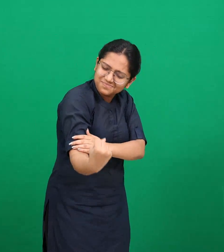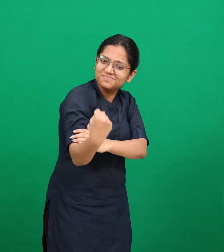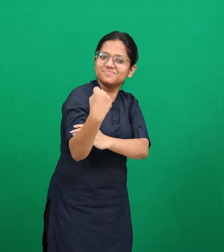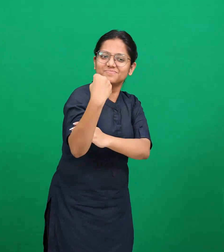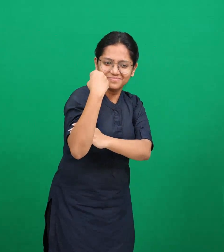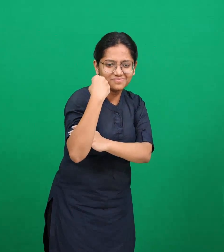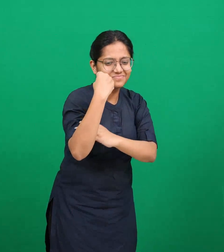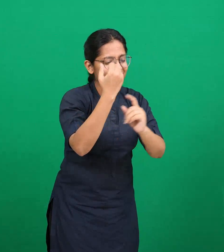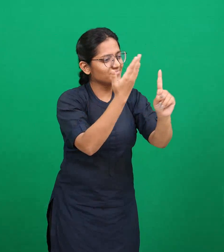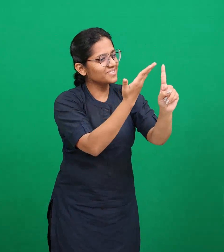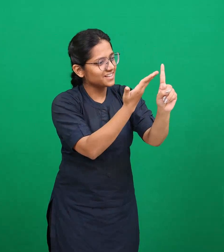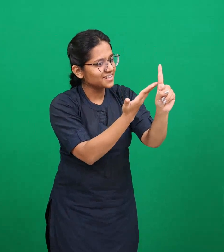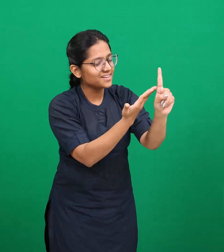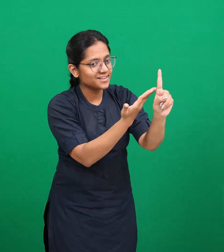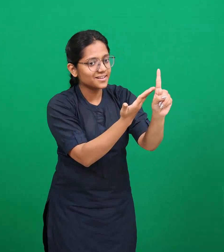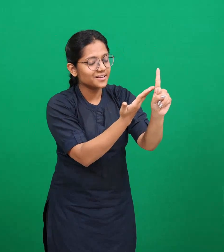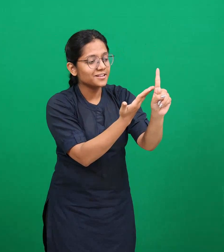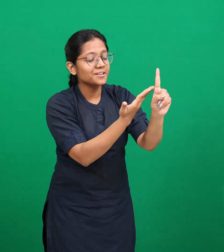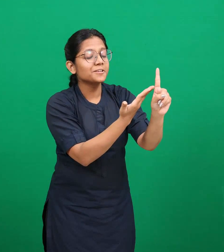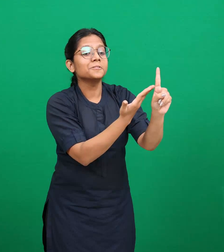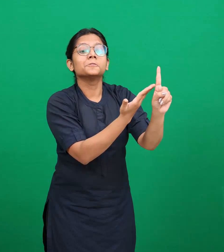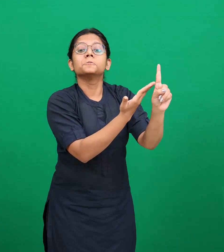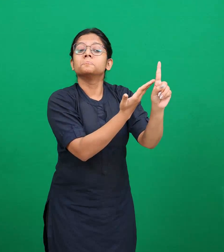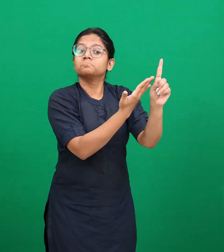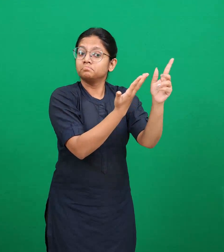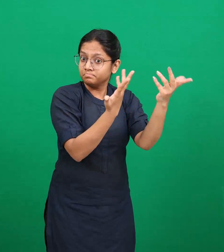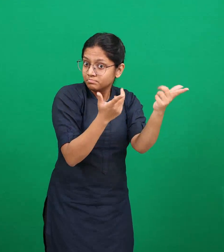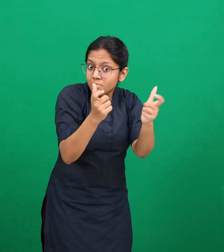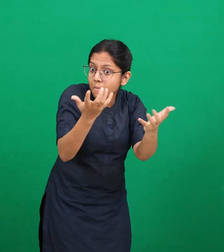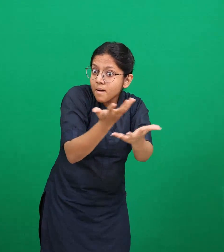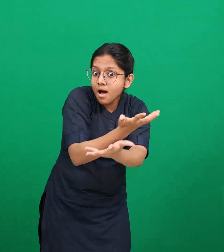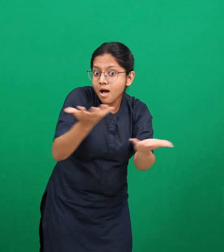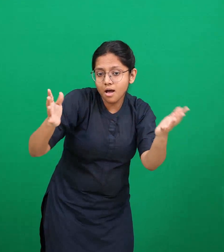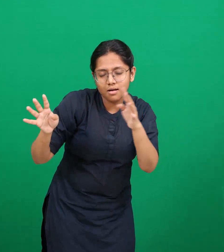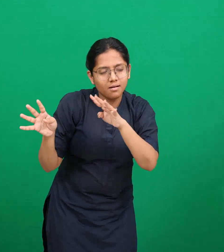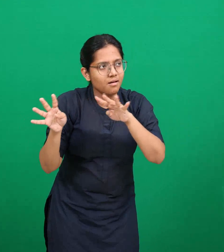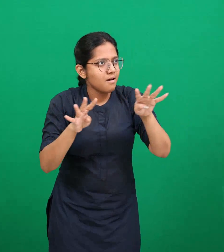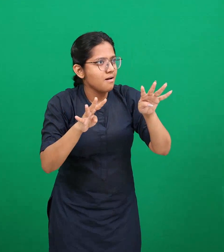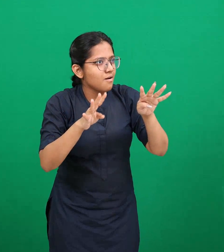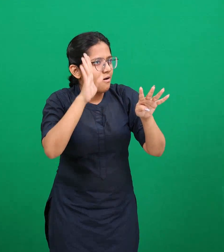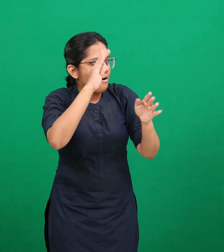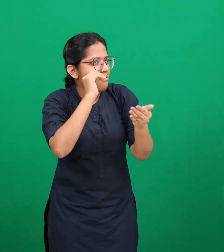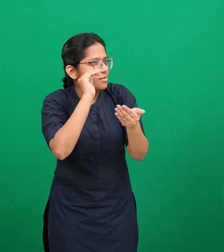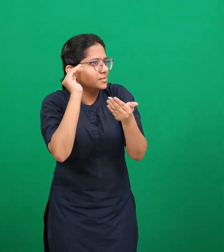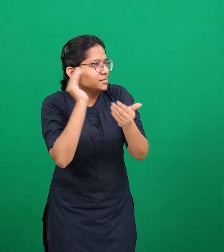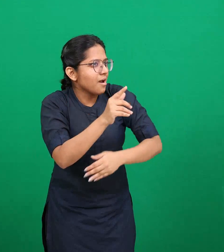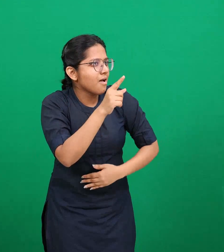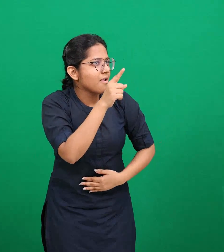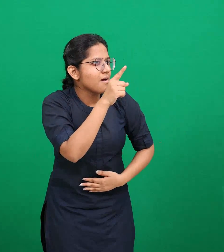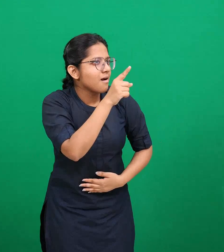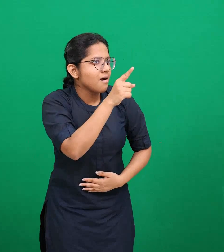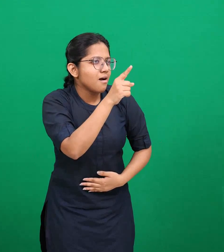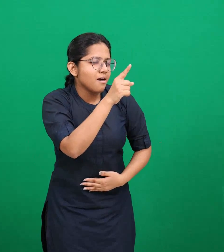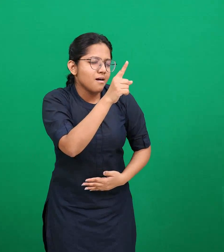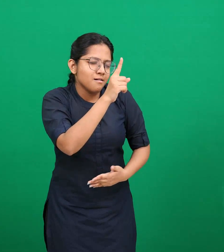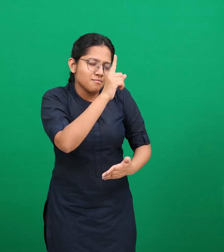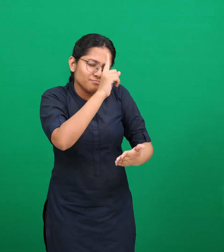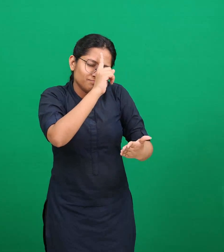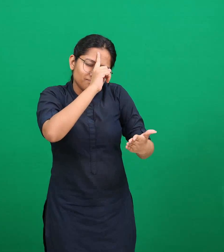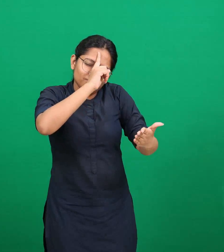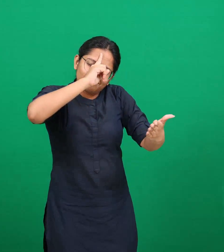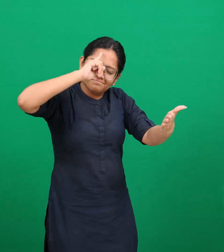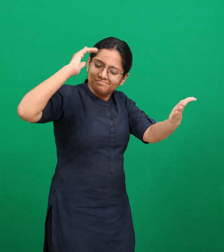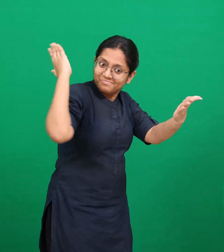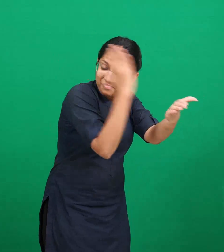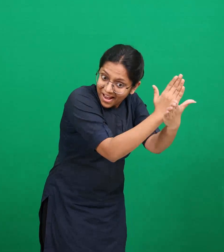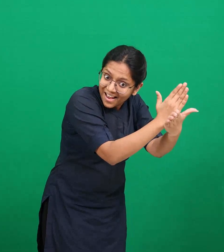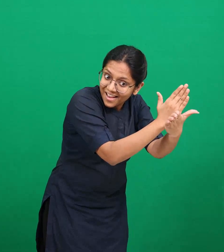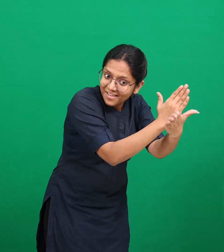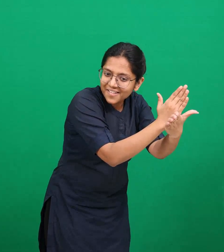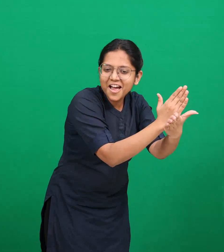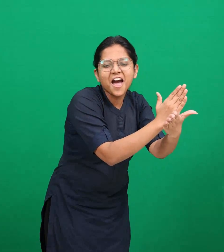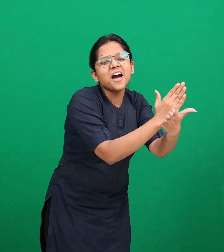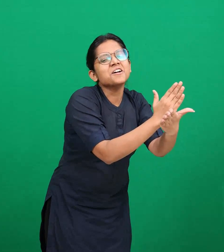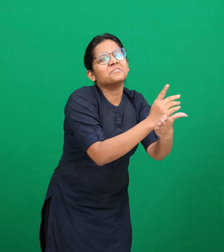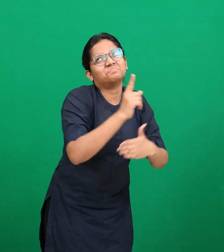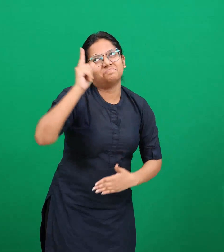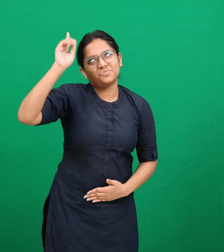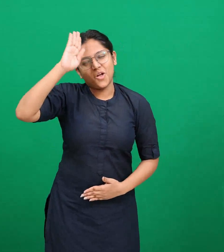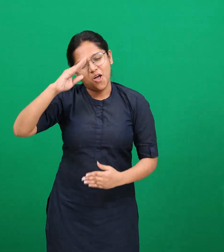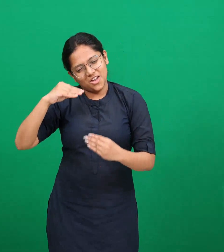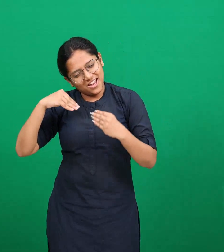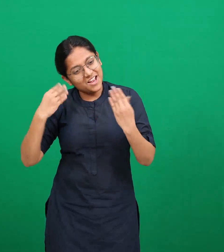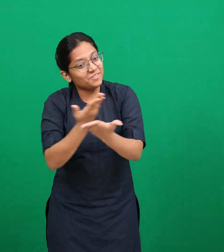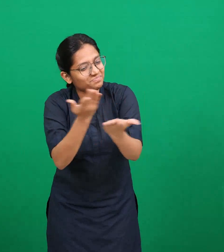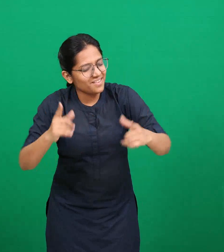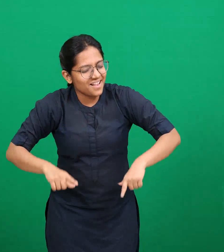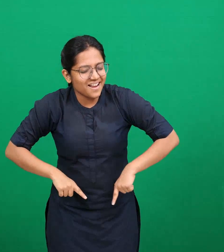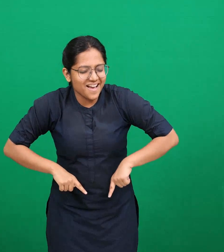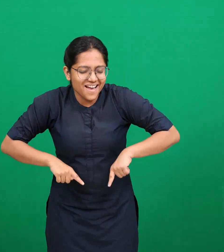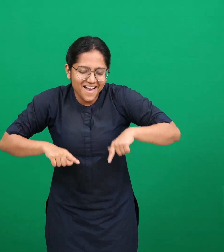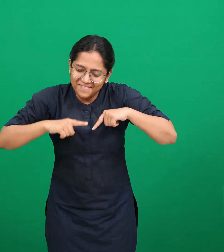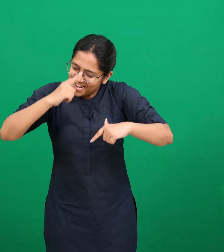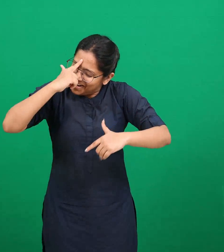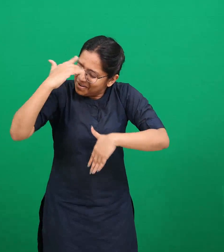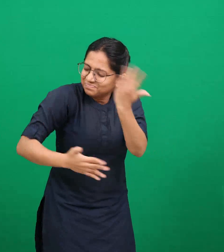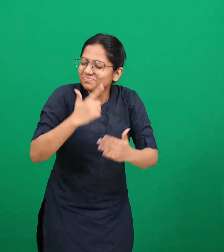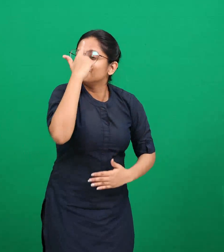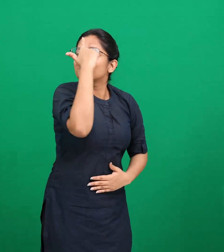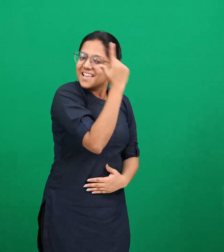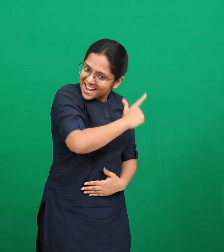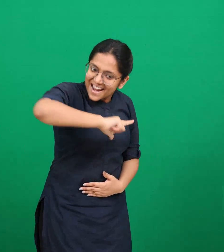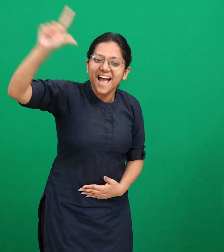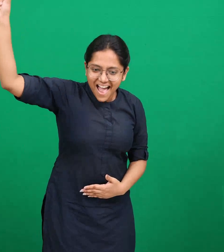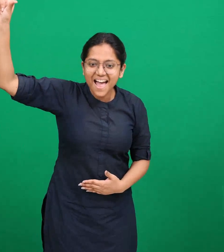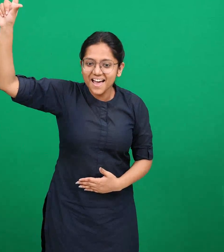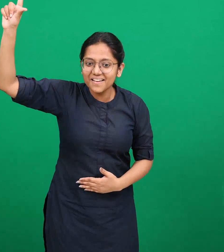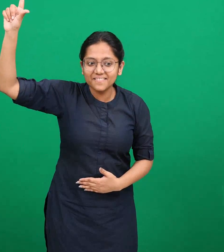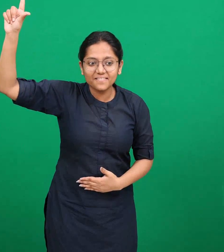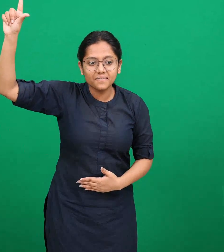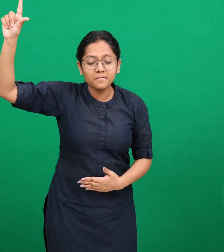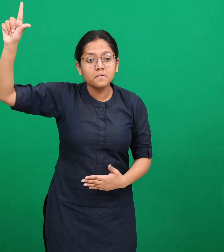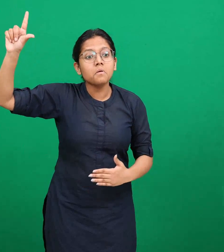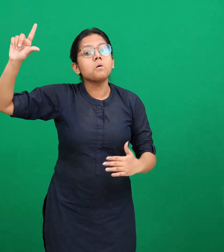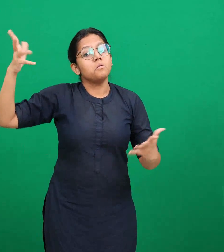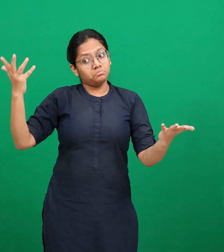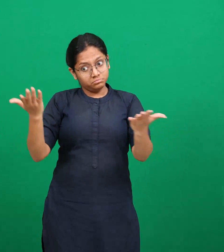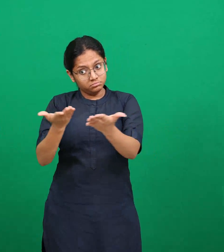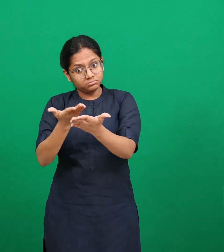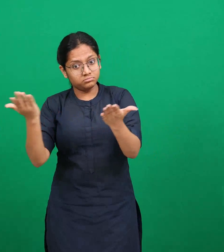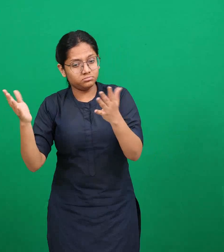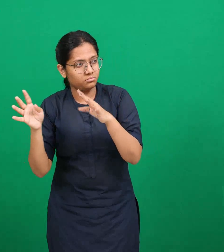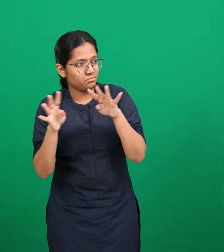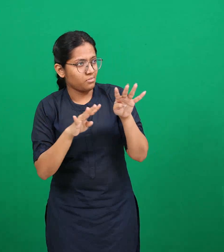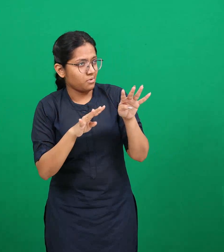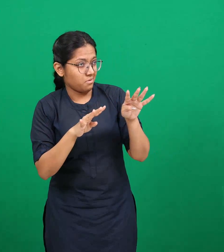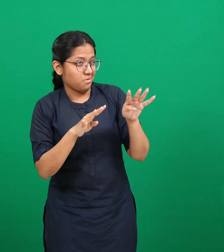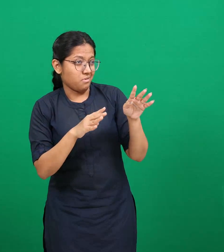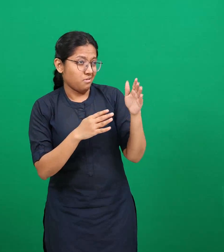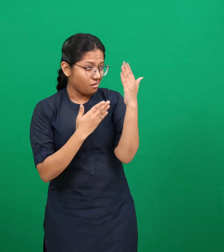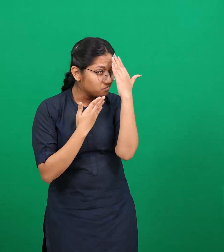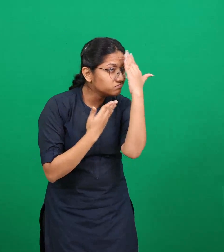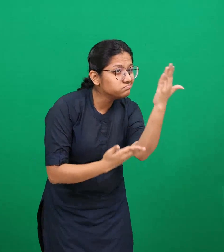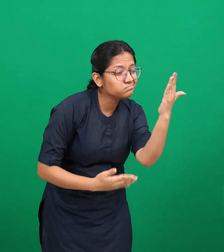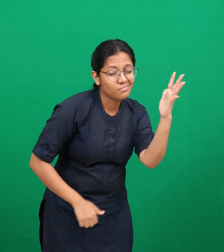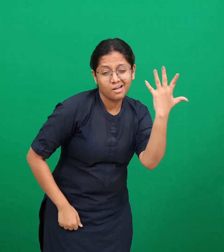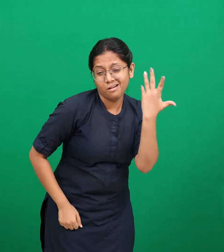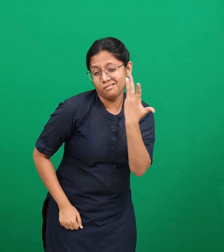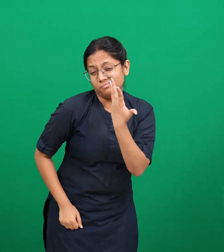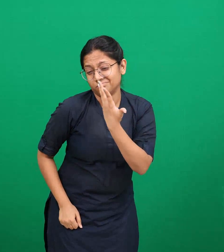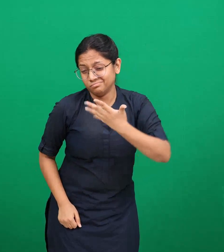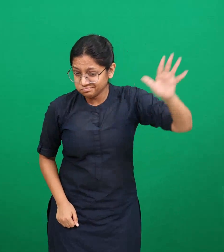Whoever believes in the Son has eternal life.